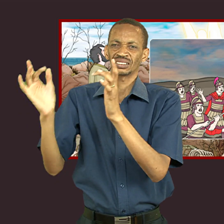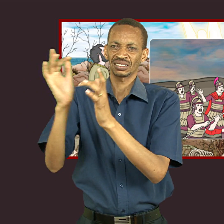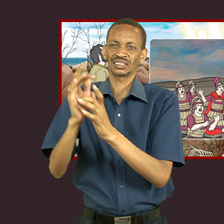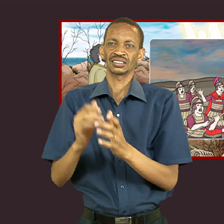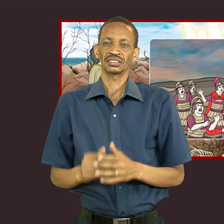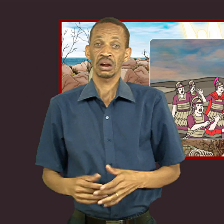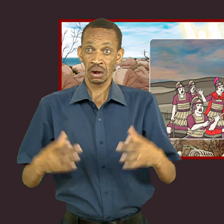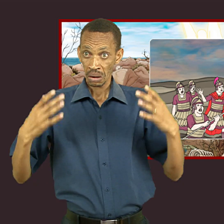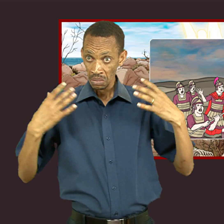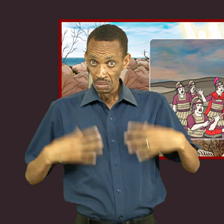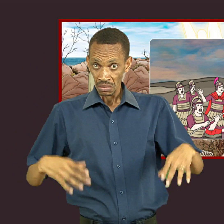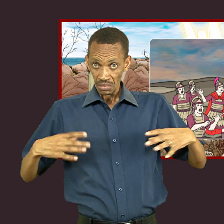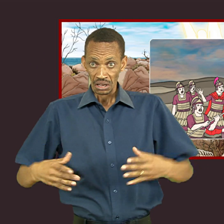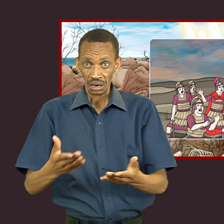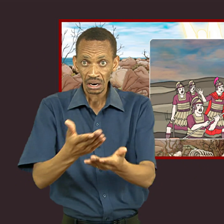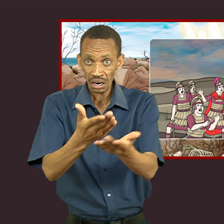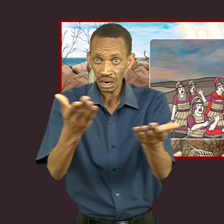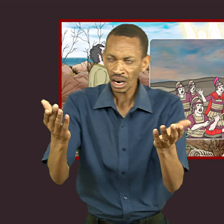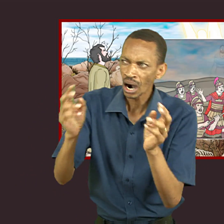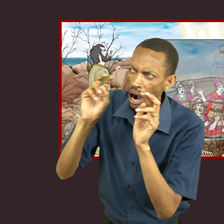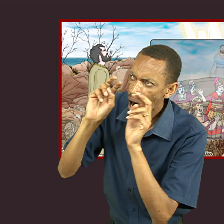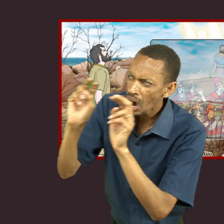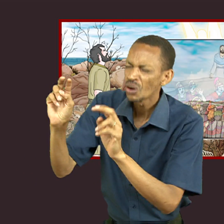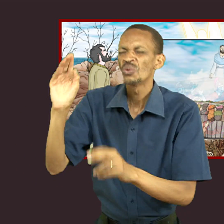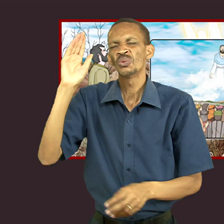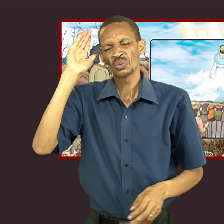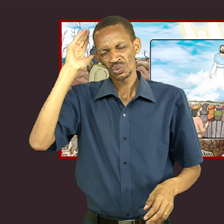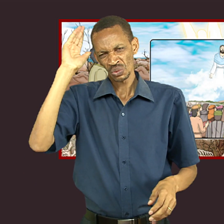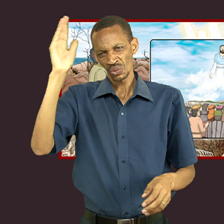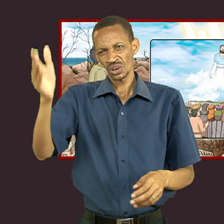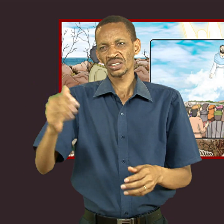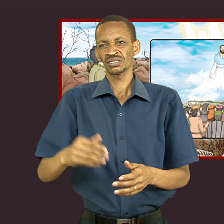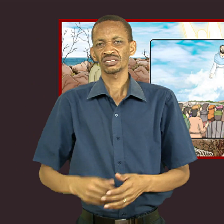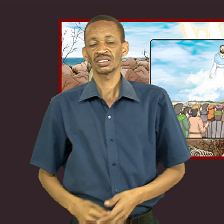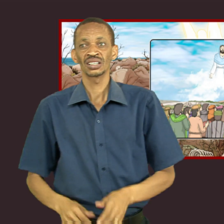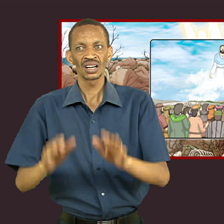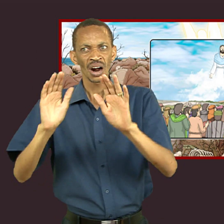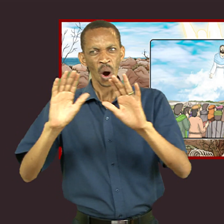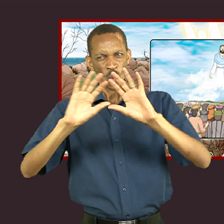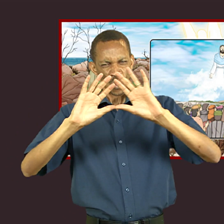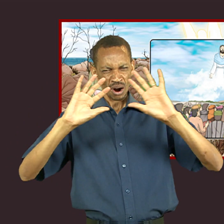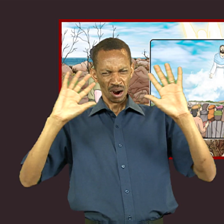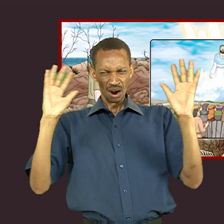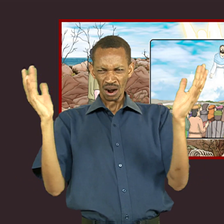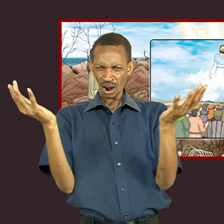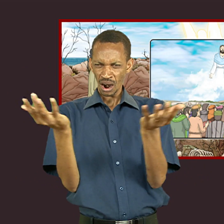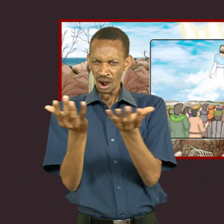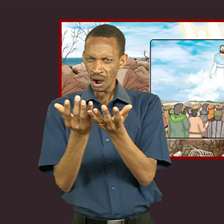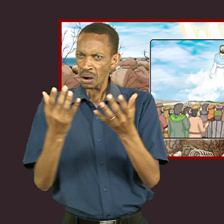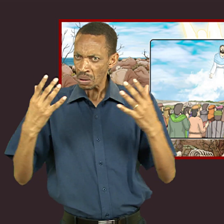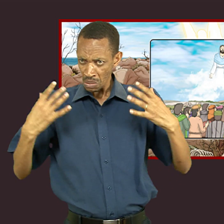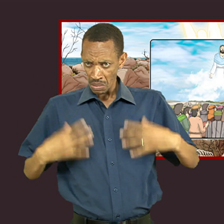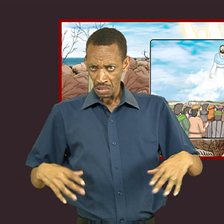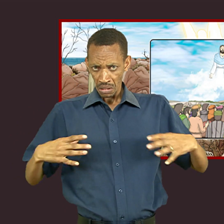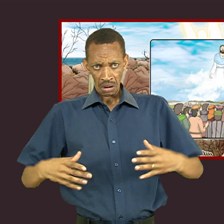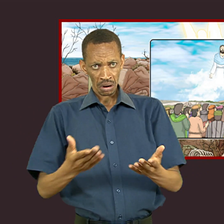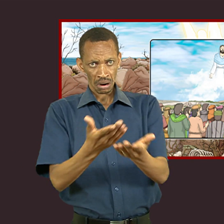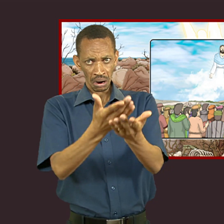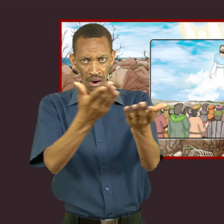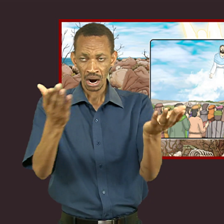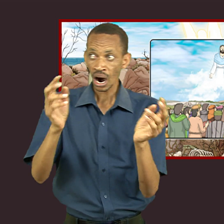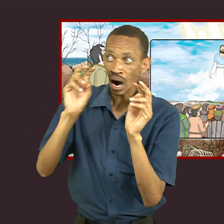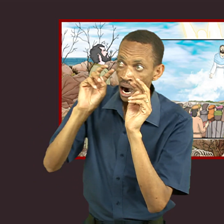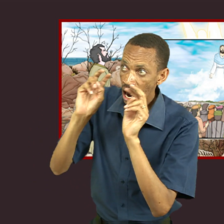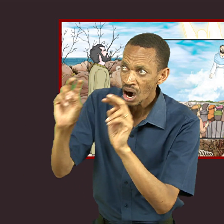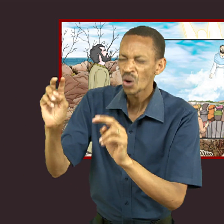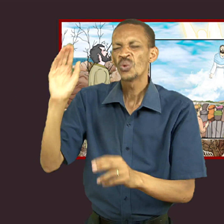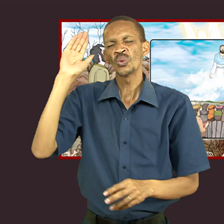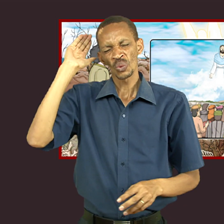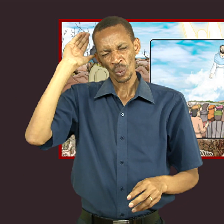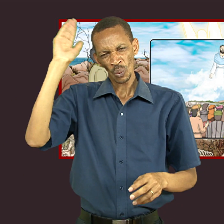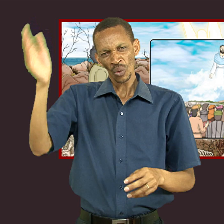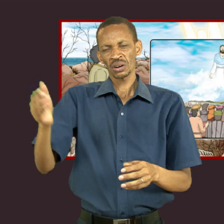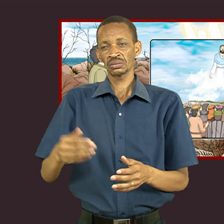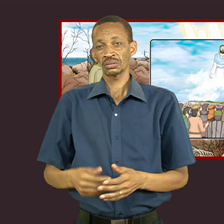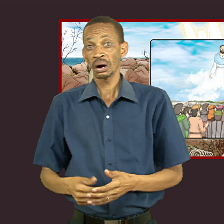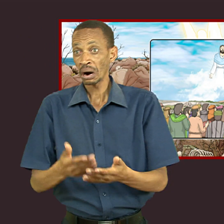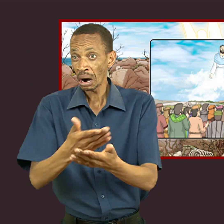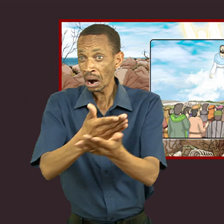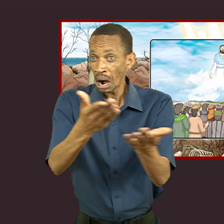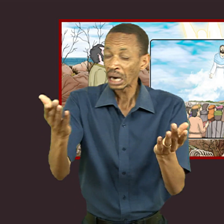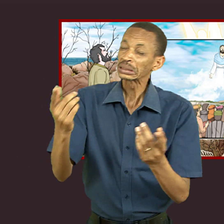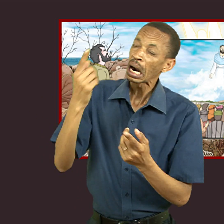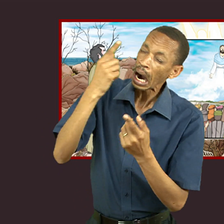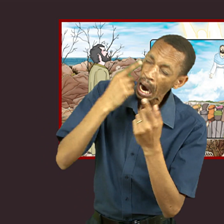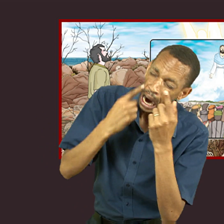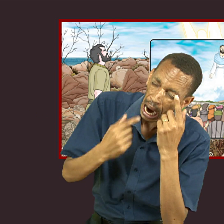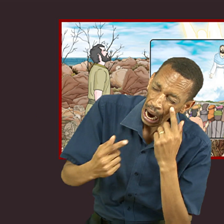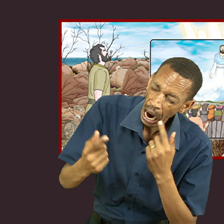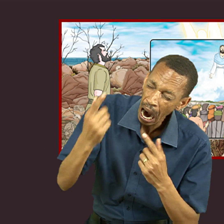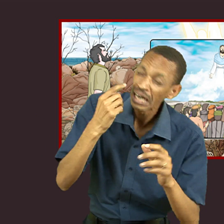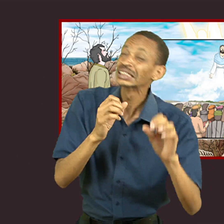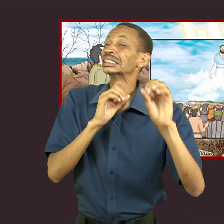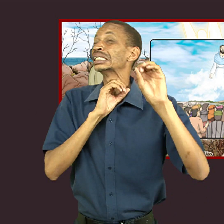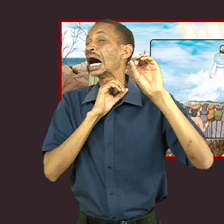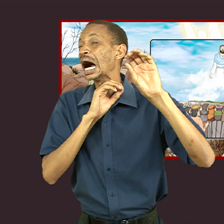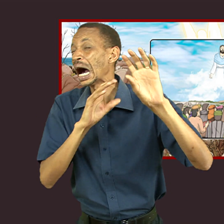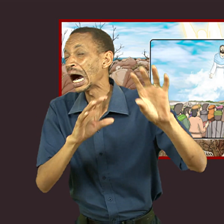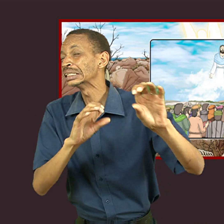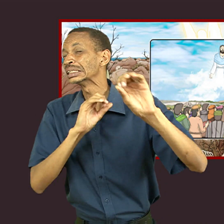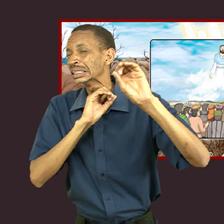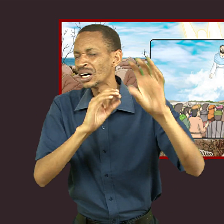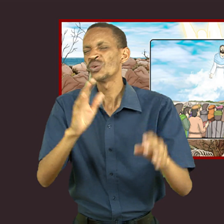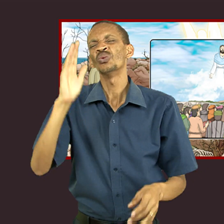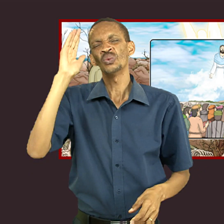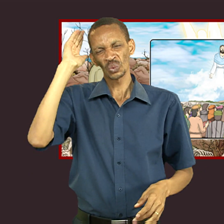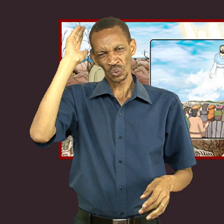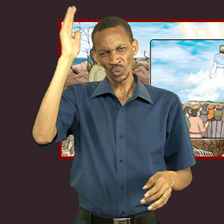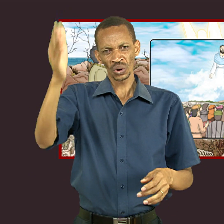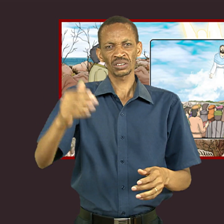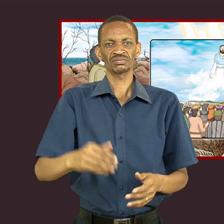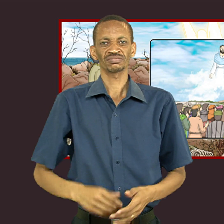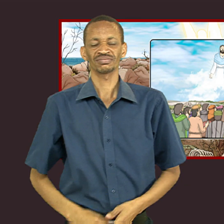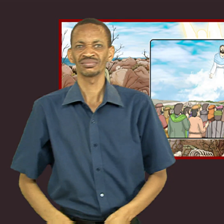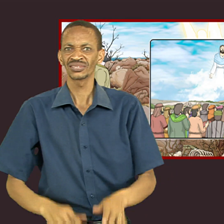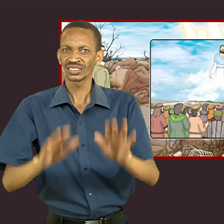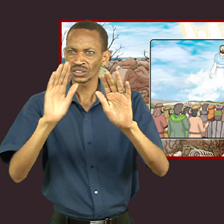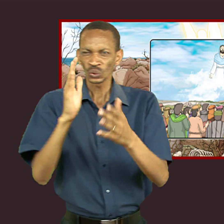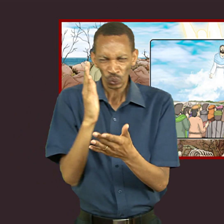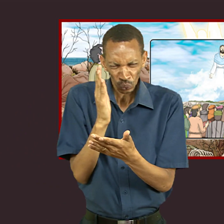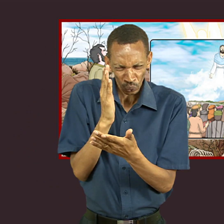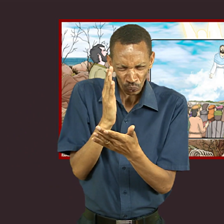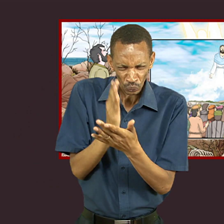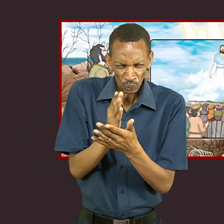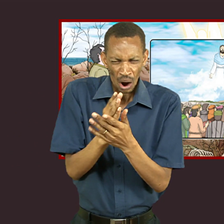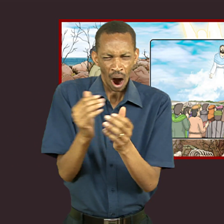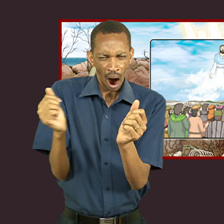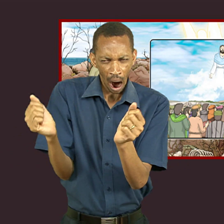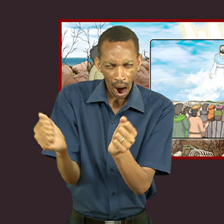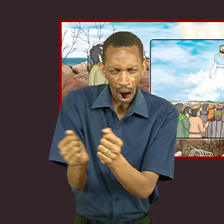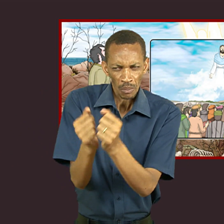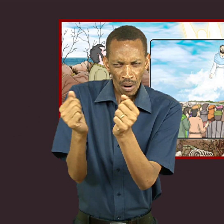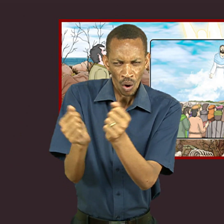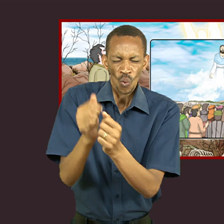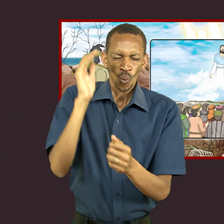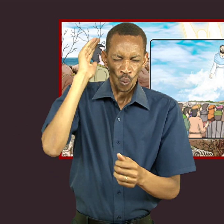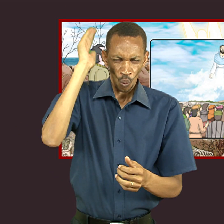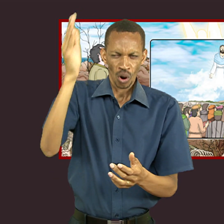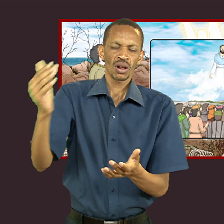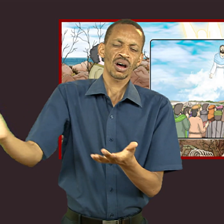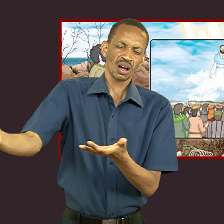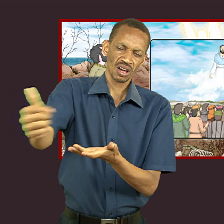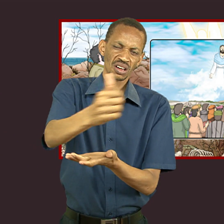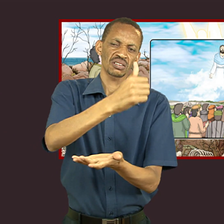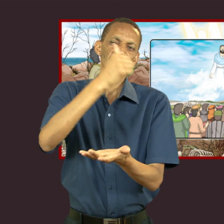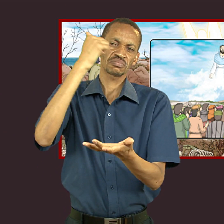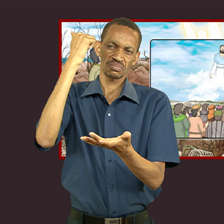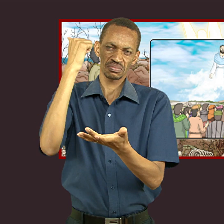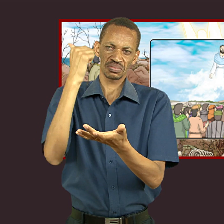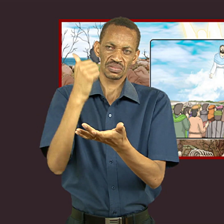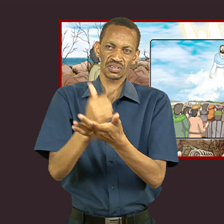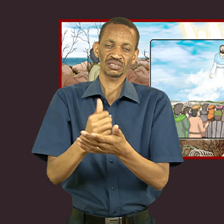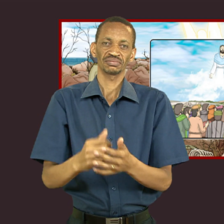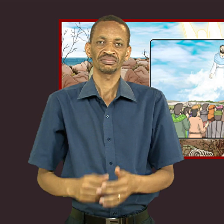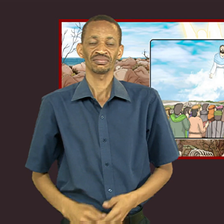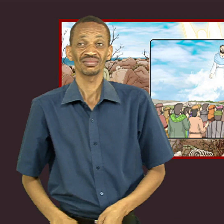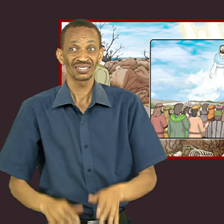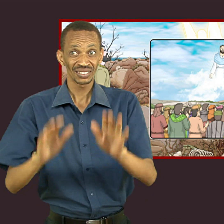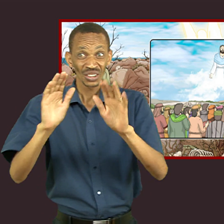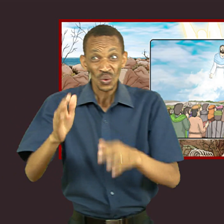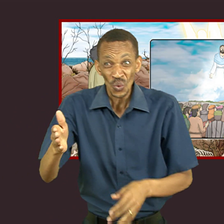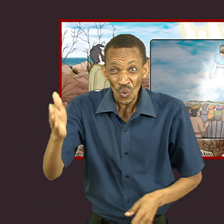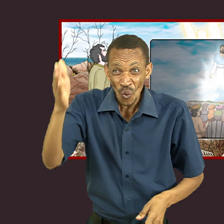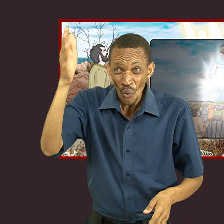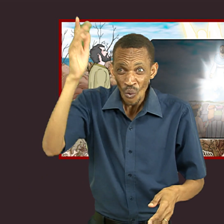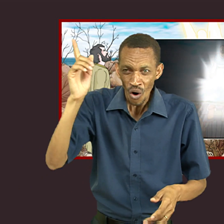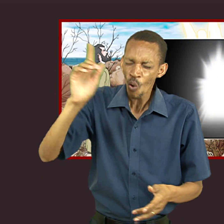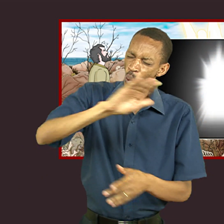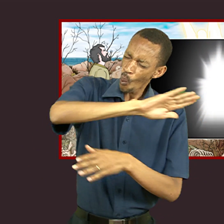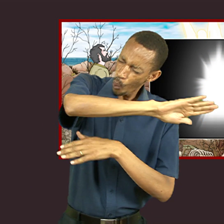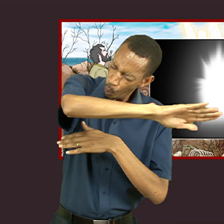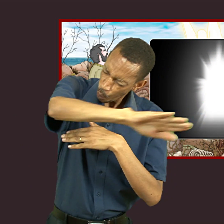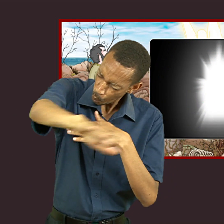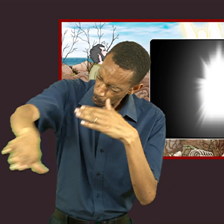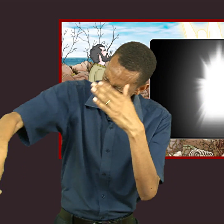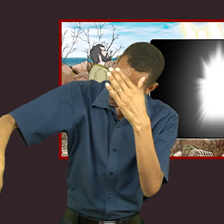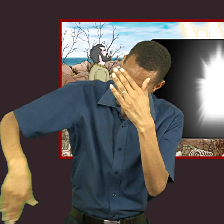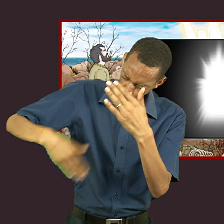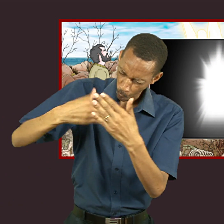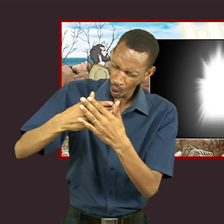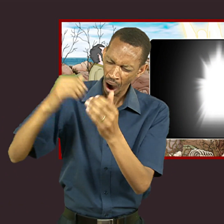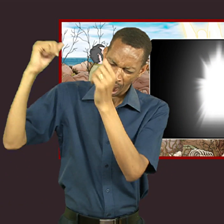And all the tribes of the earth will mourn because of Him. So shall it be! Amen.